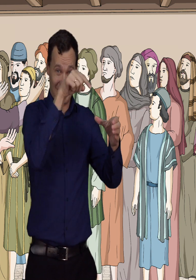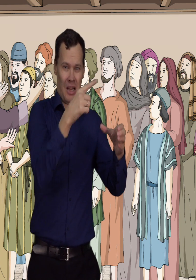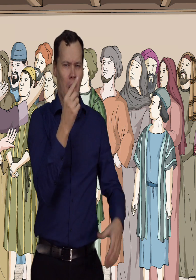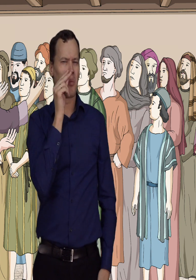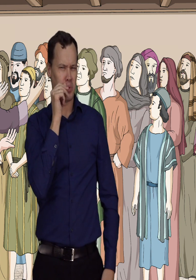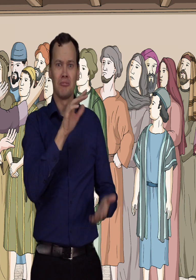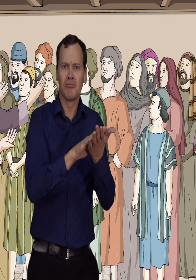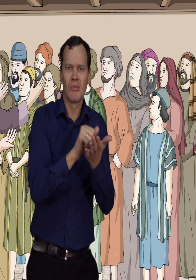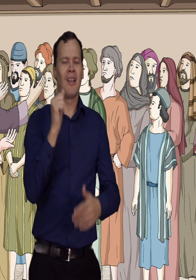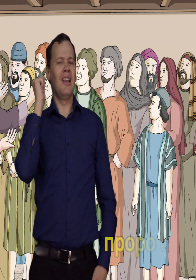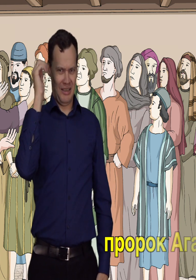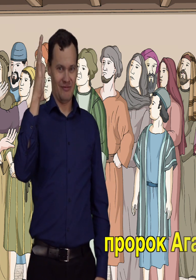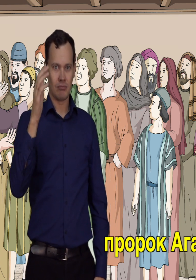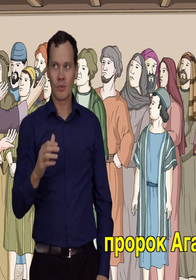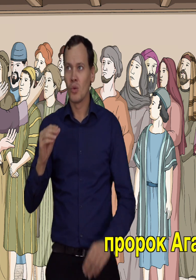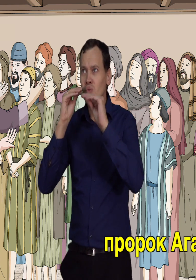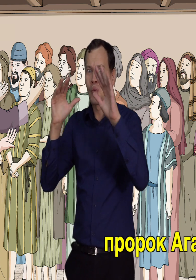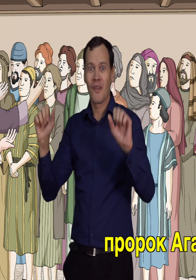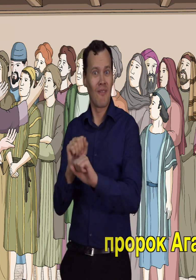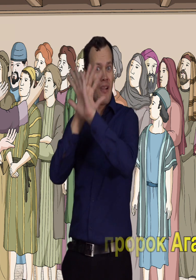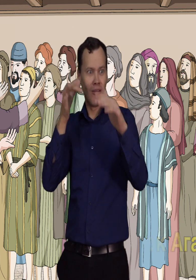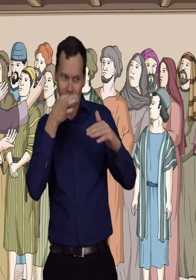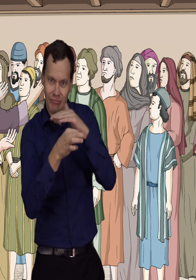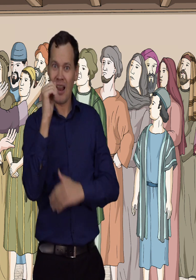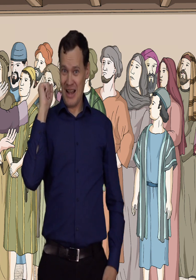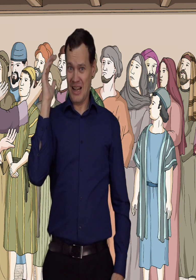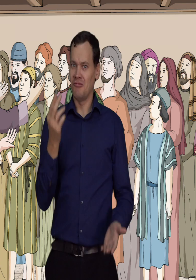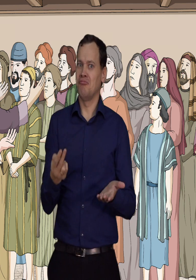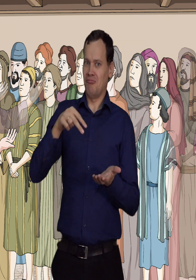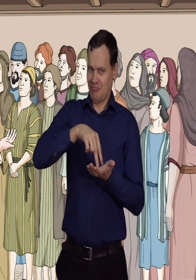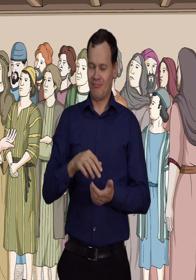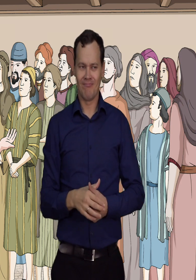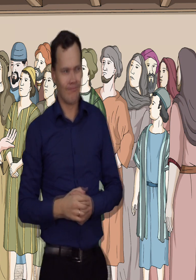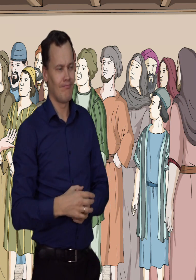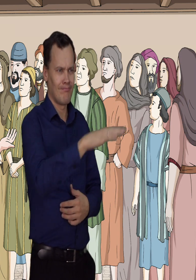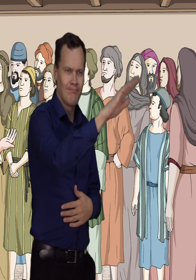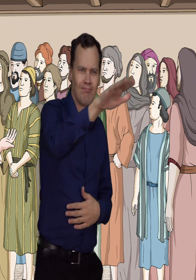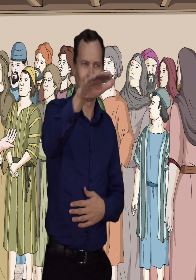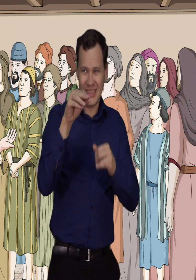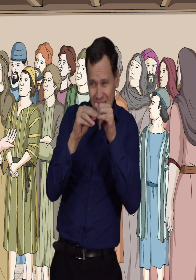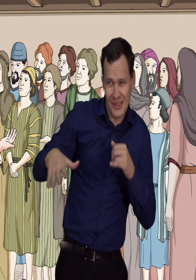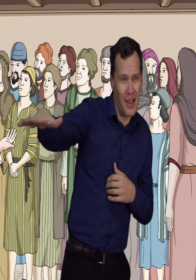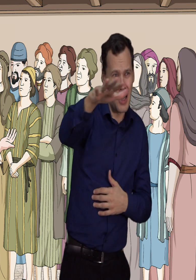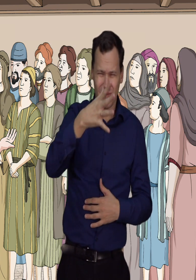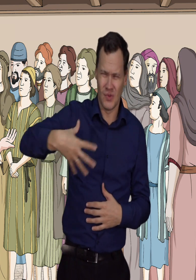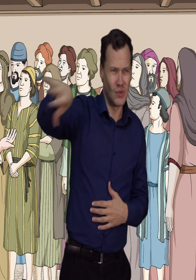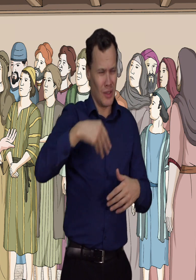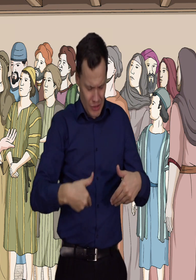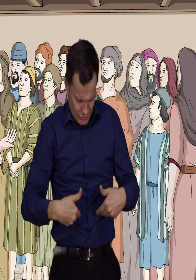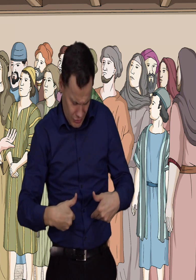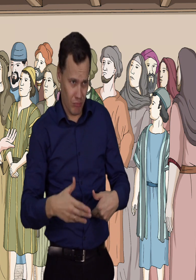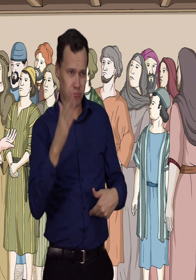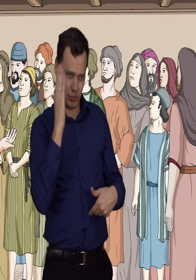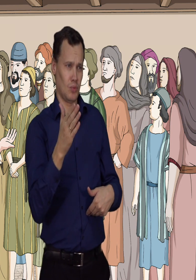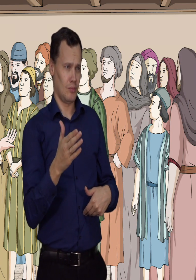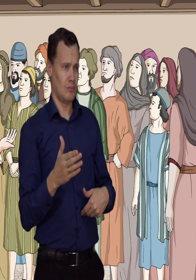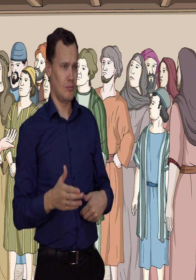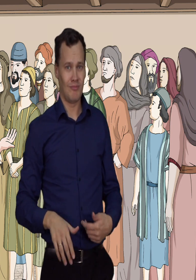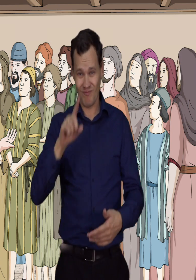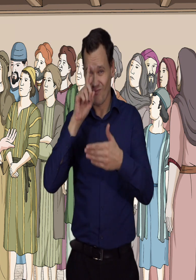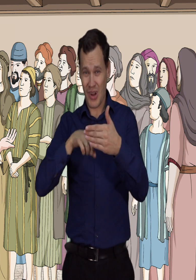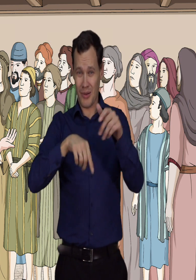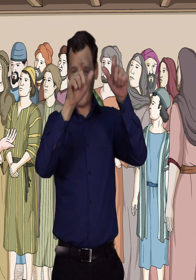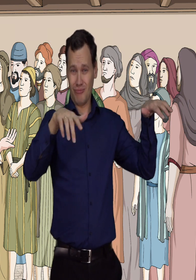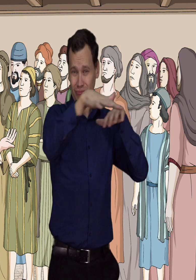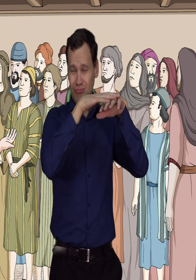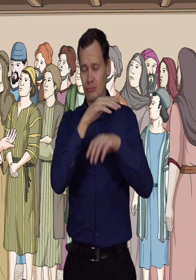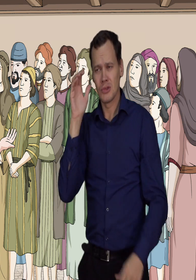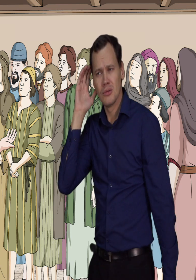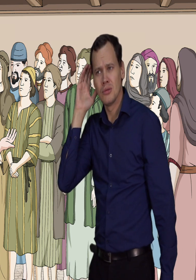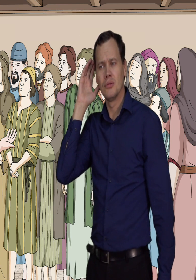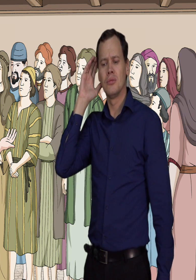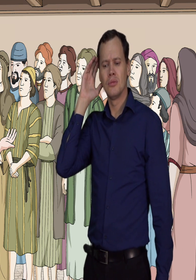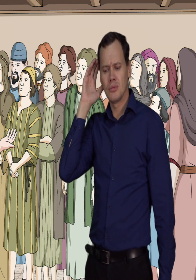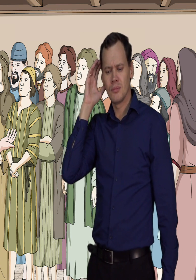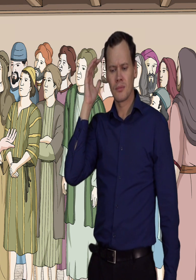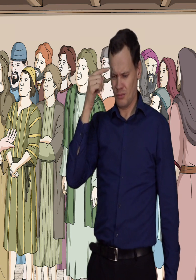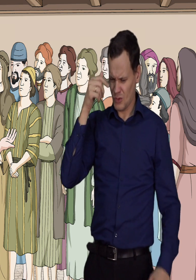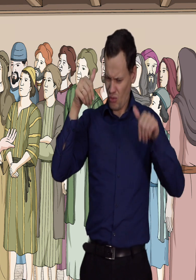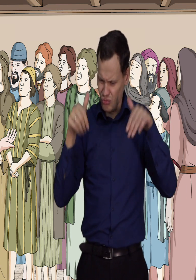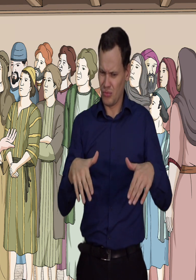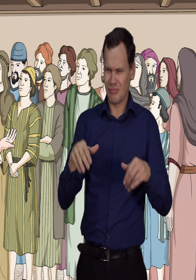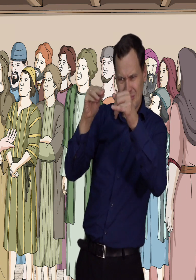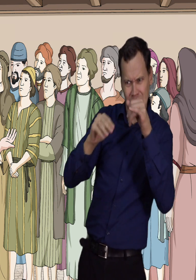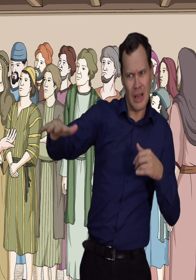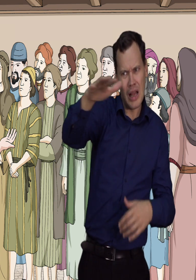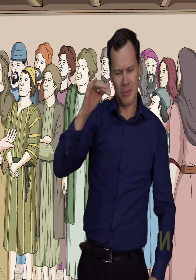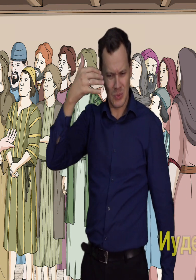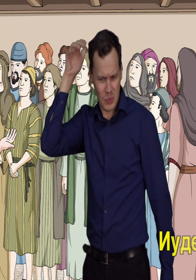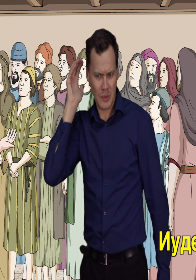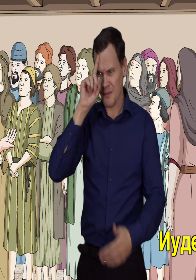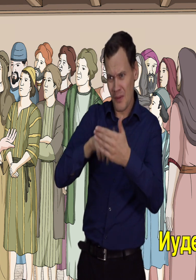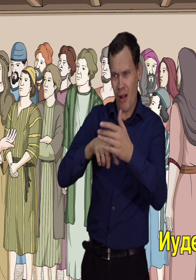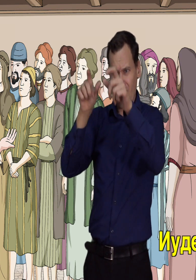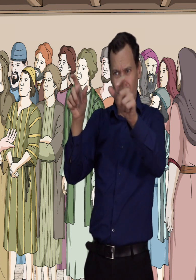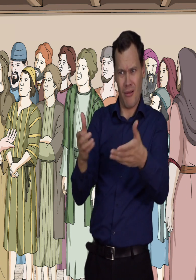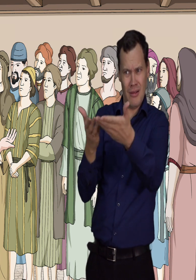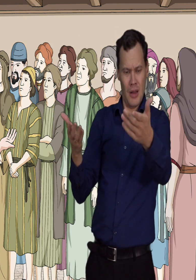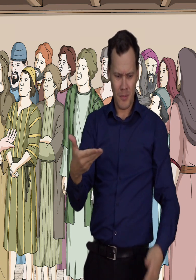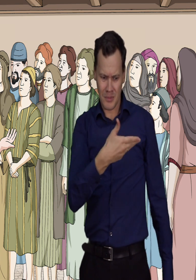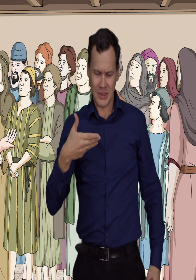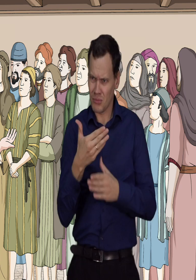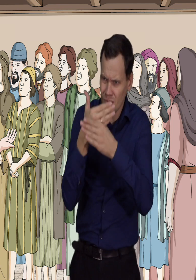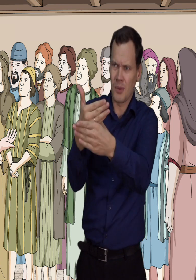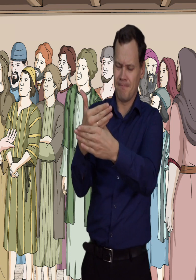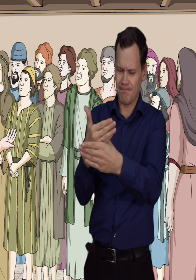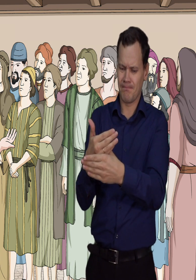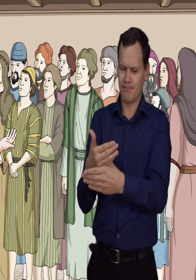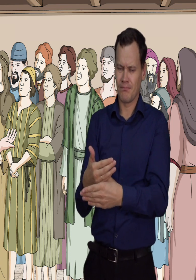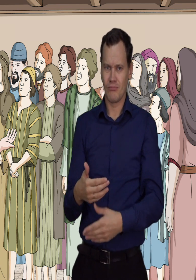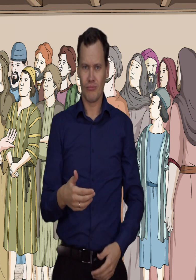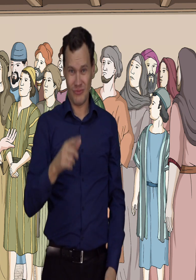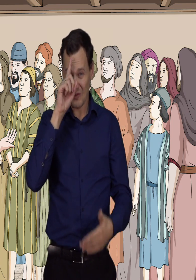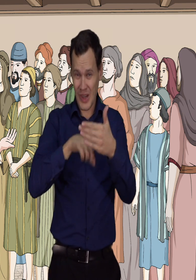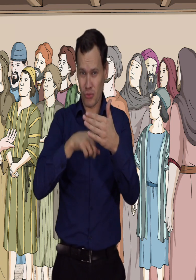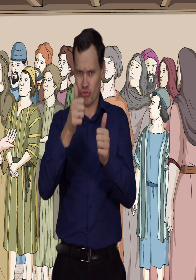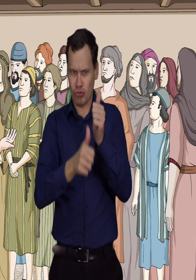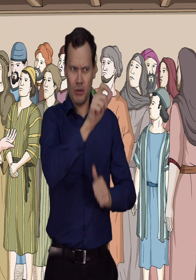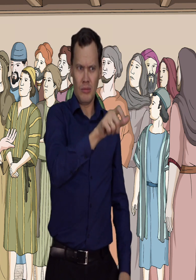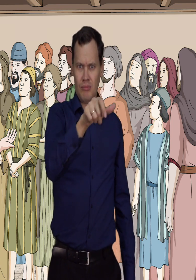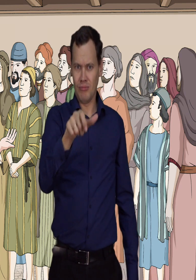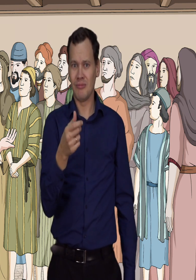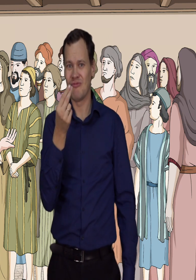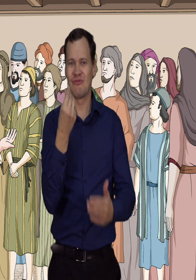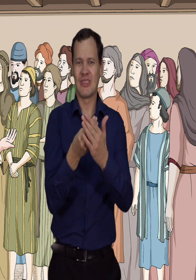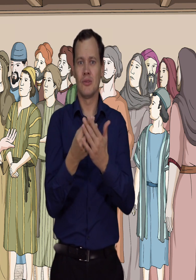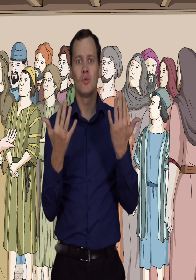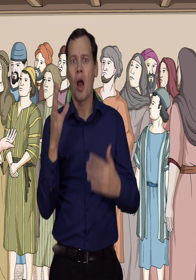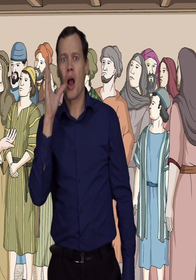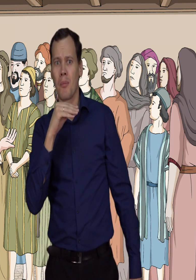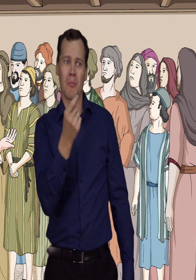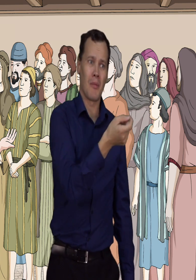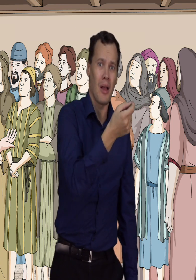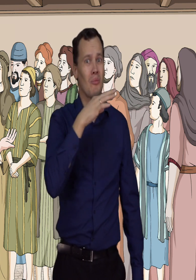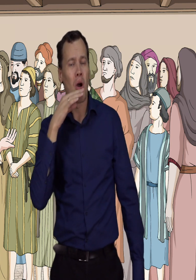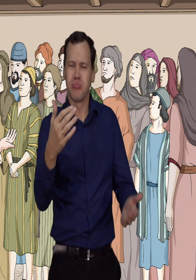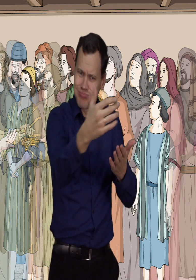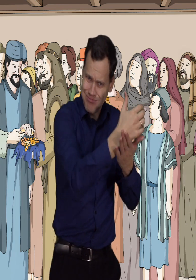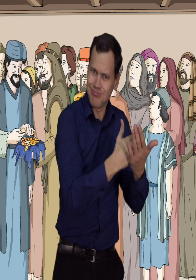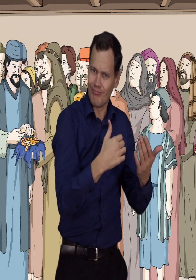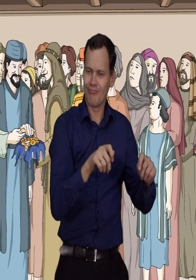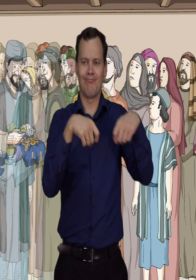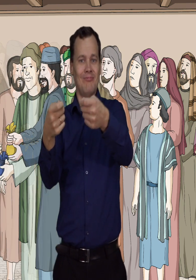One of them named Agabus stood up and predicted through the Spirit that a great famine would sweep across the whole world.